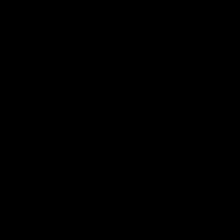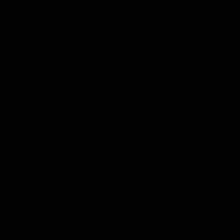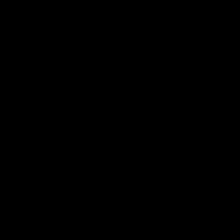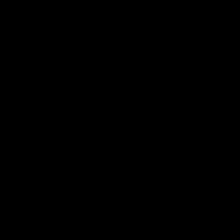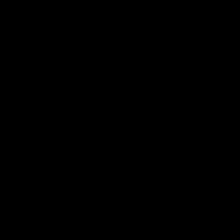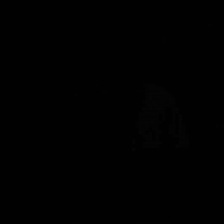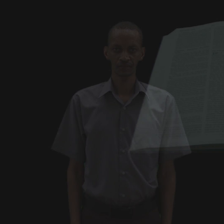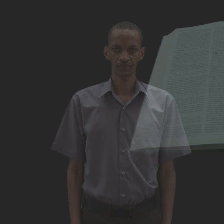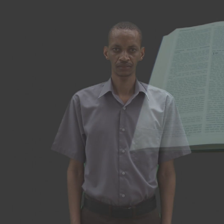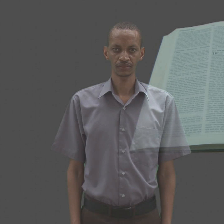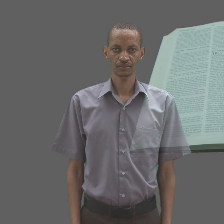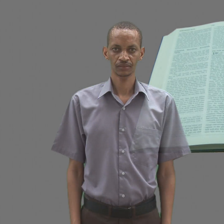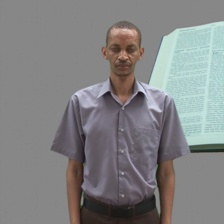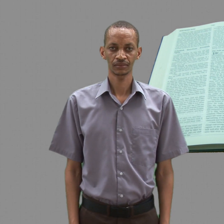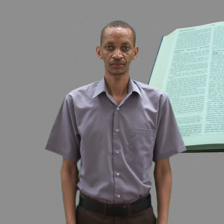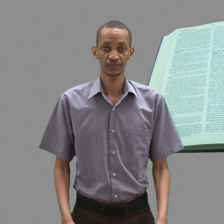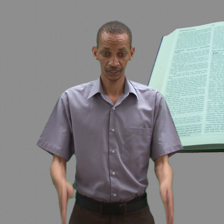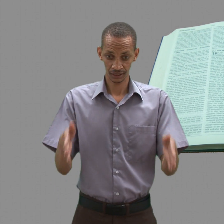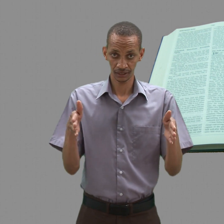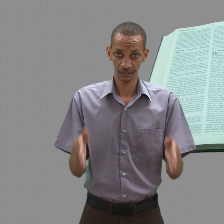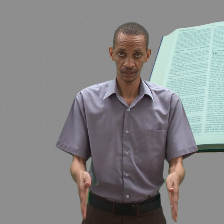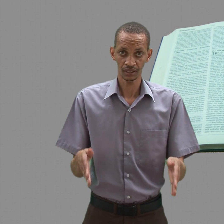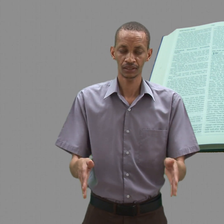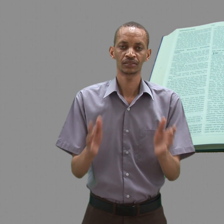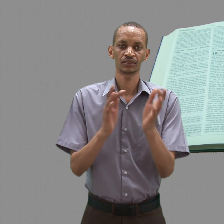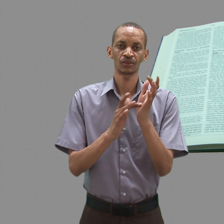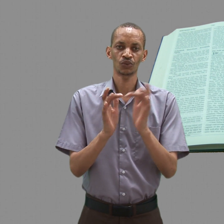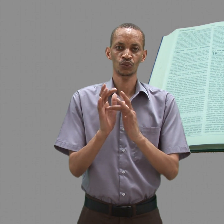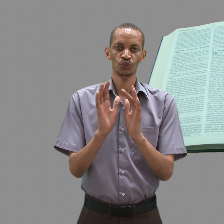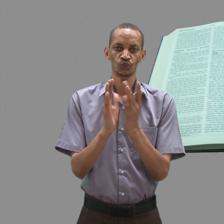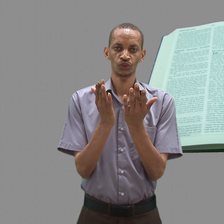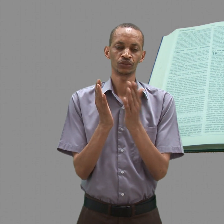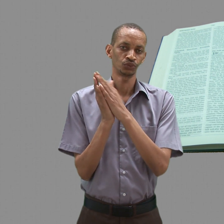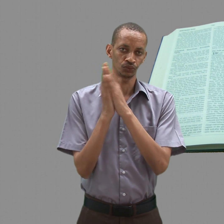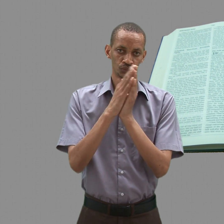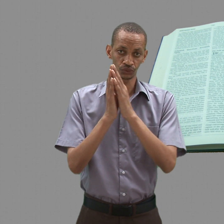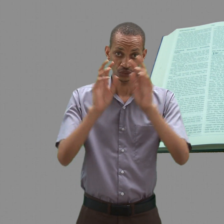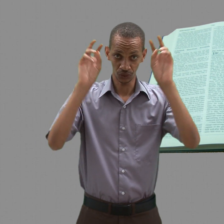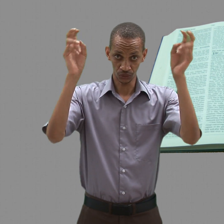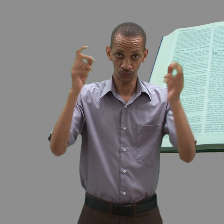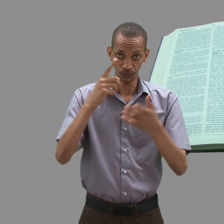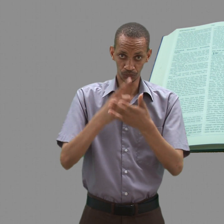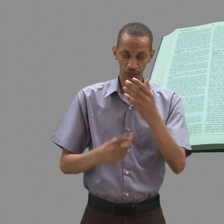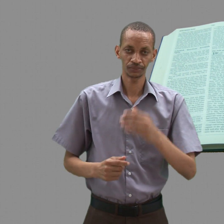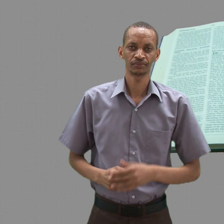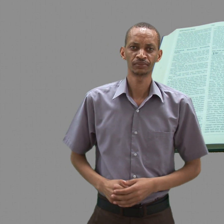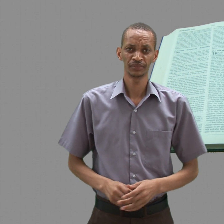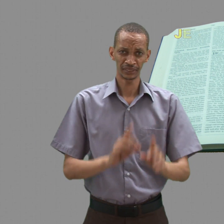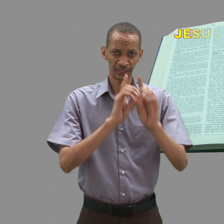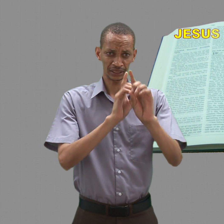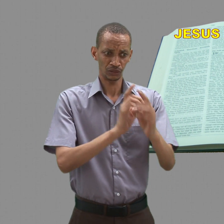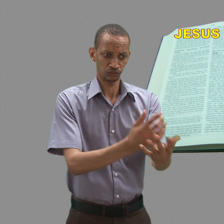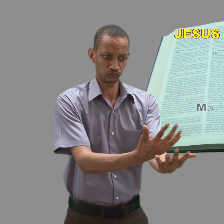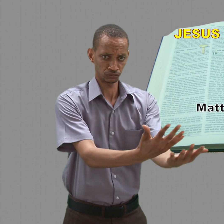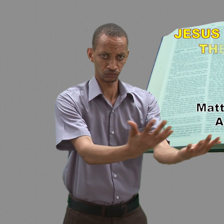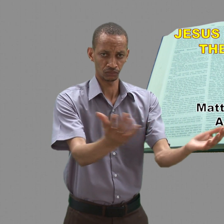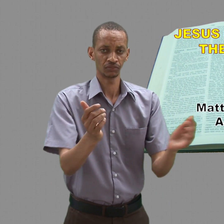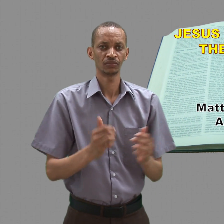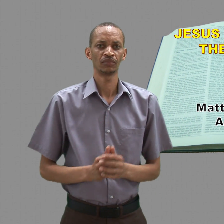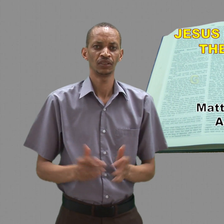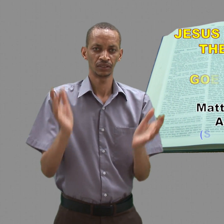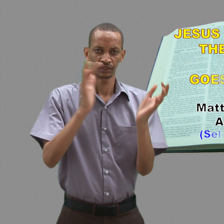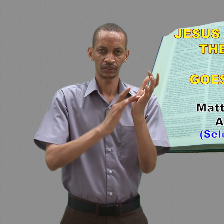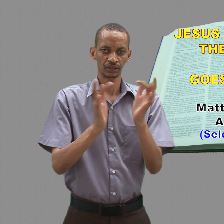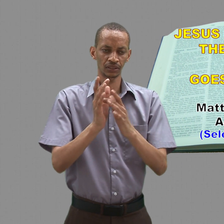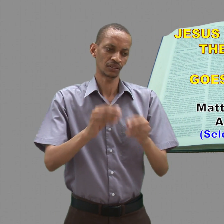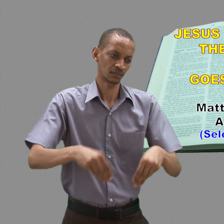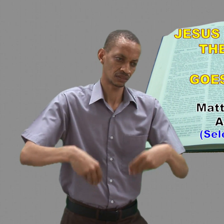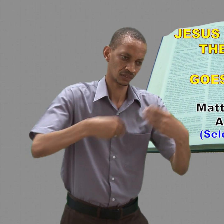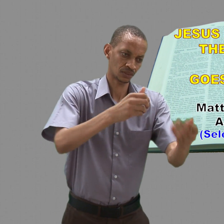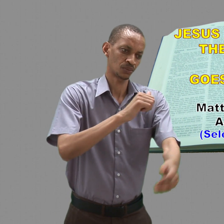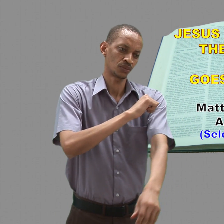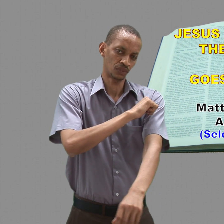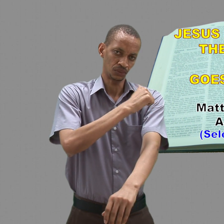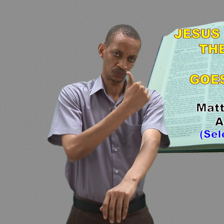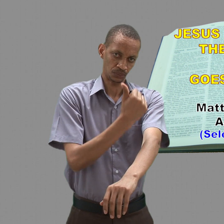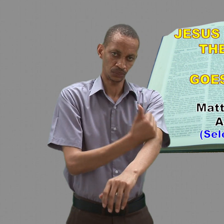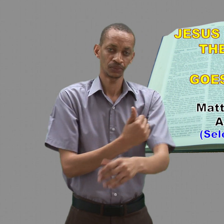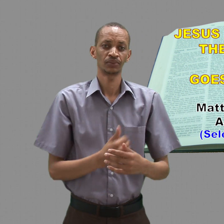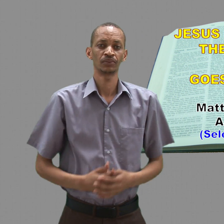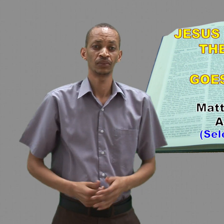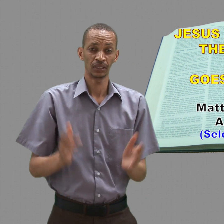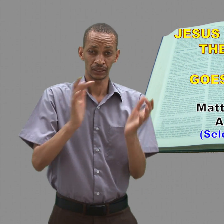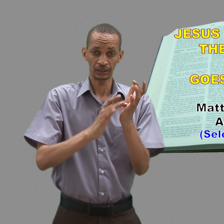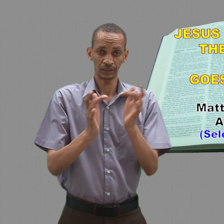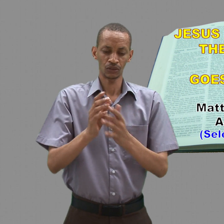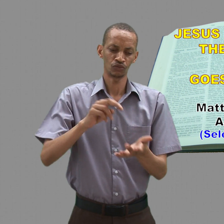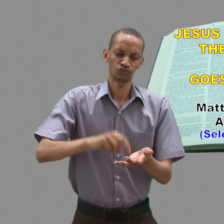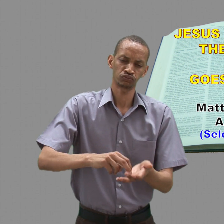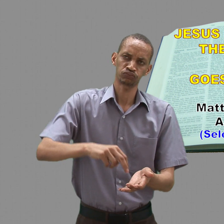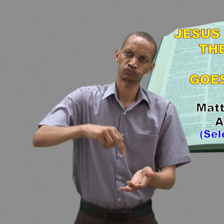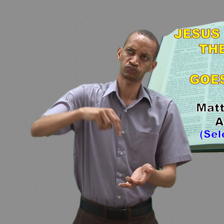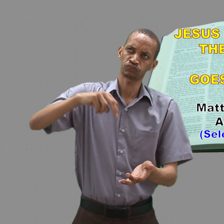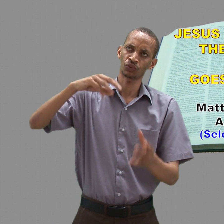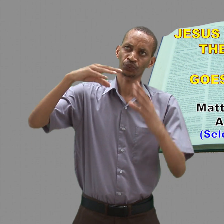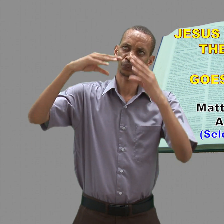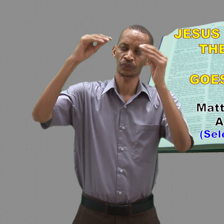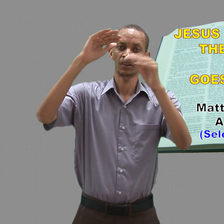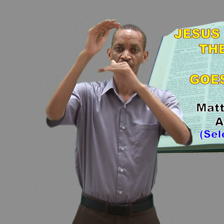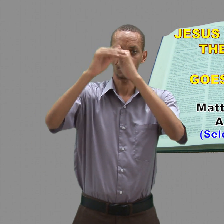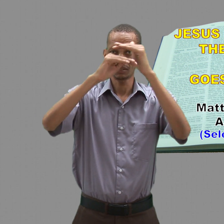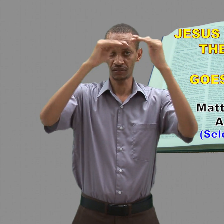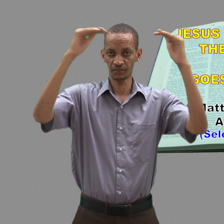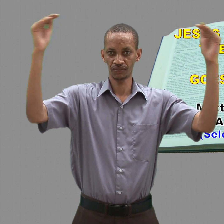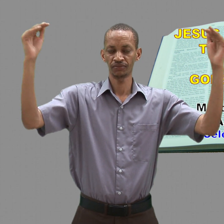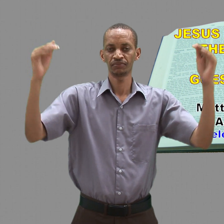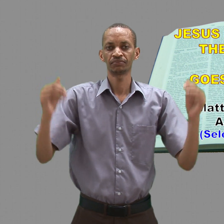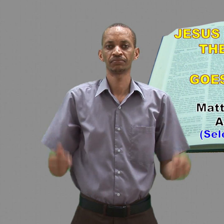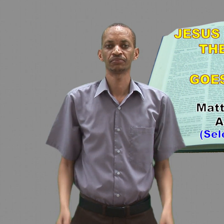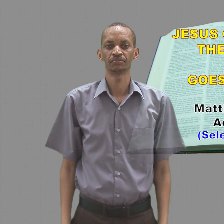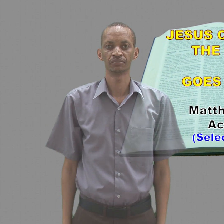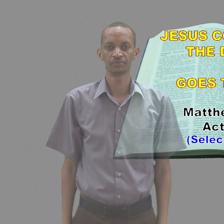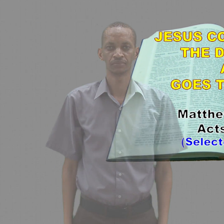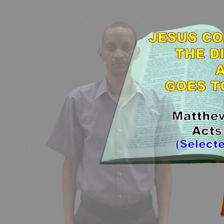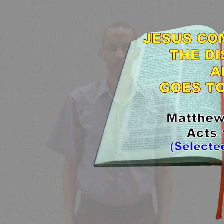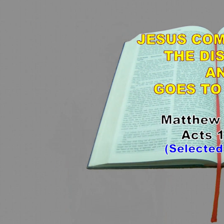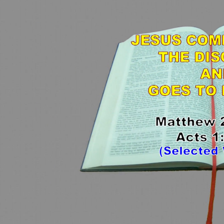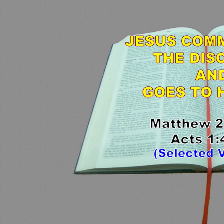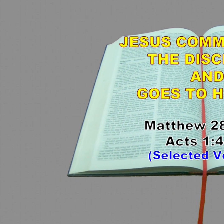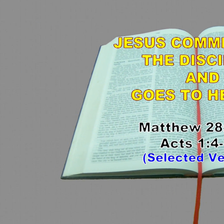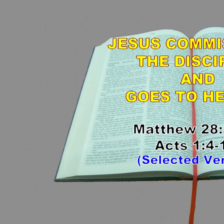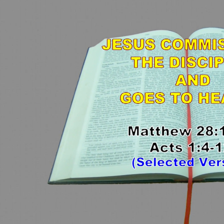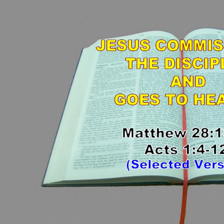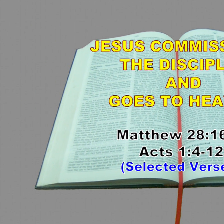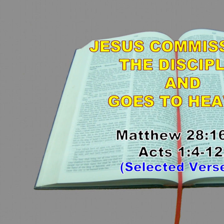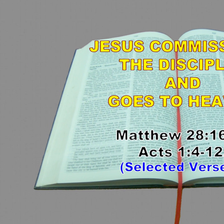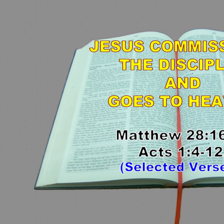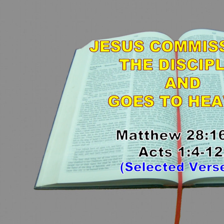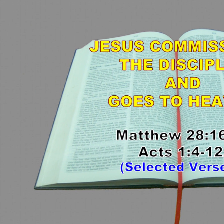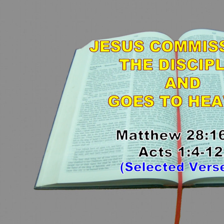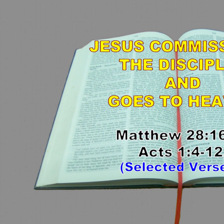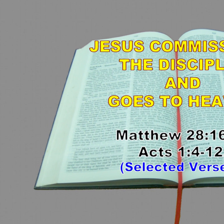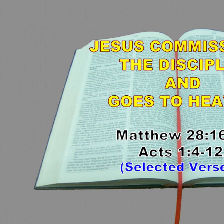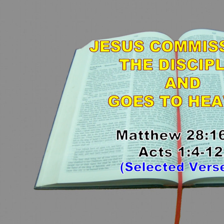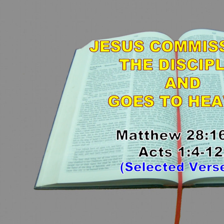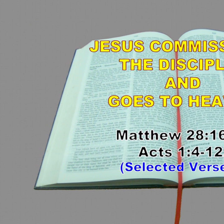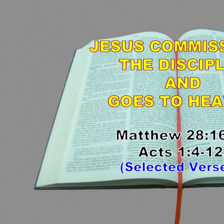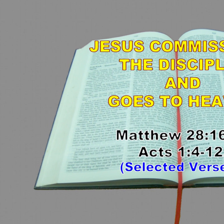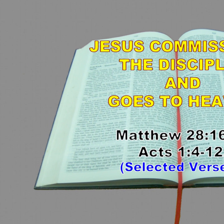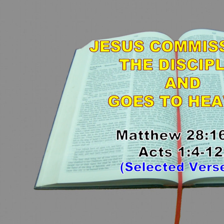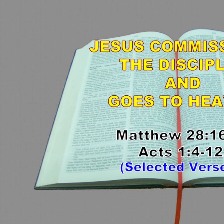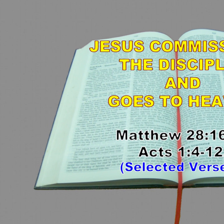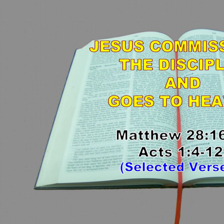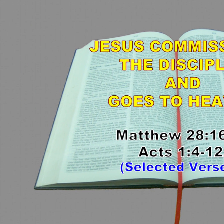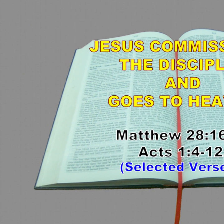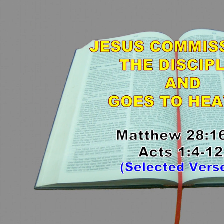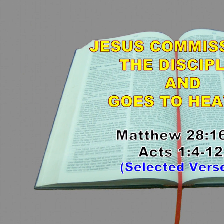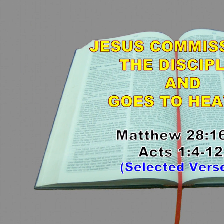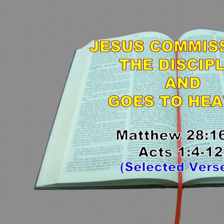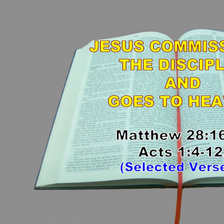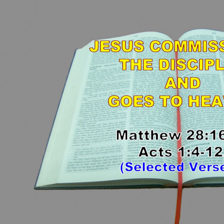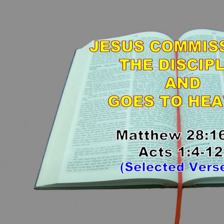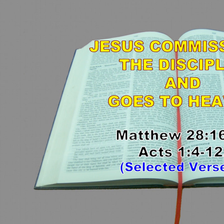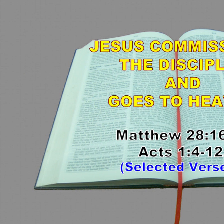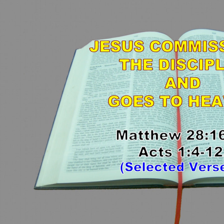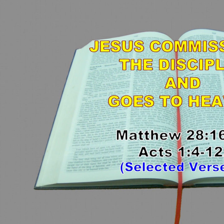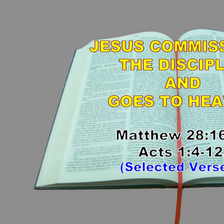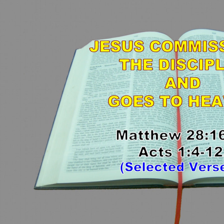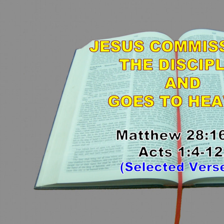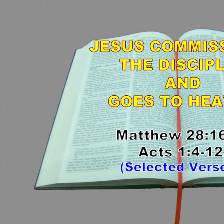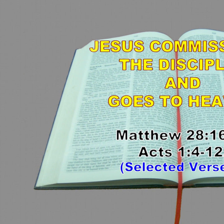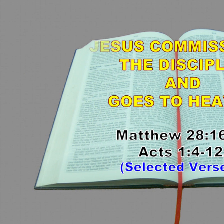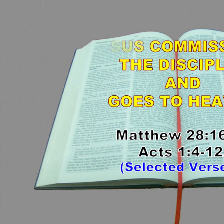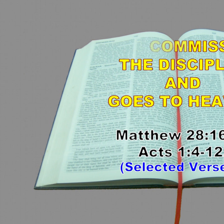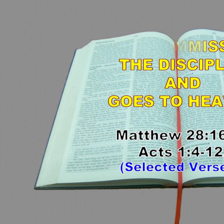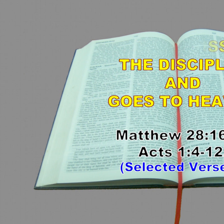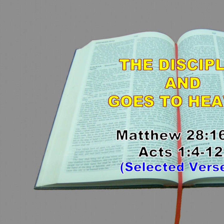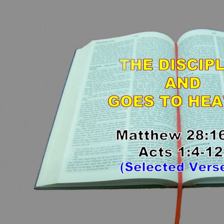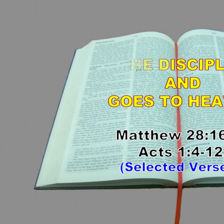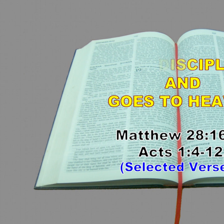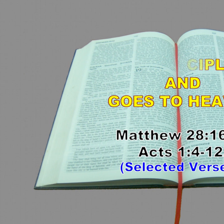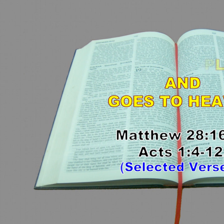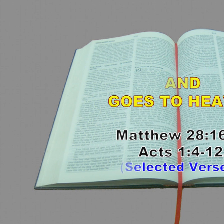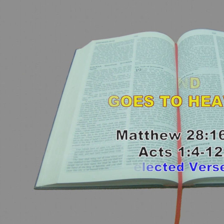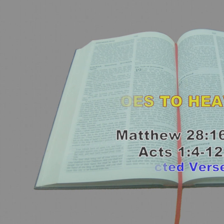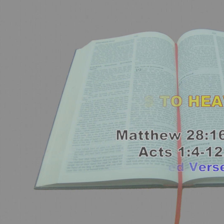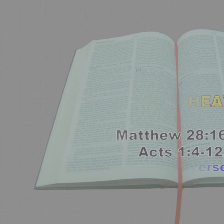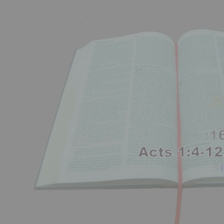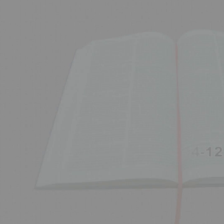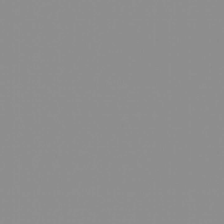Jesus commissions the disciples and goes to heaven